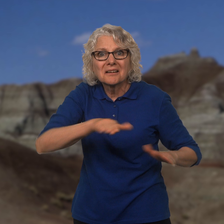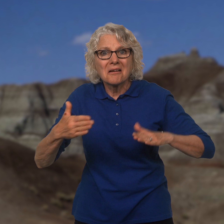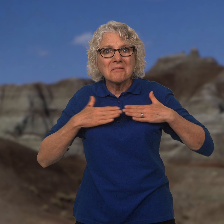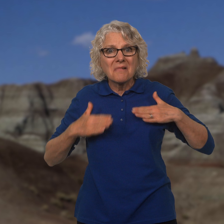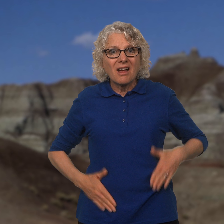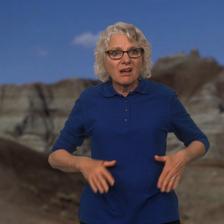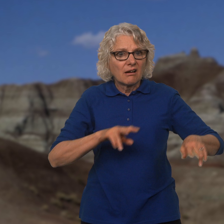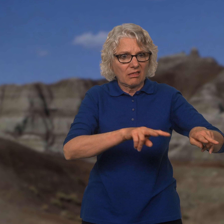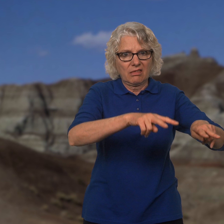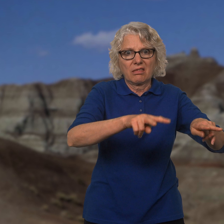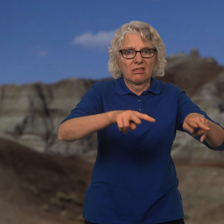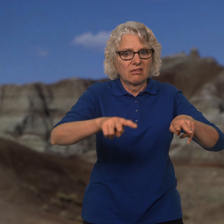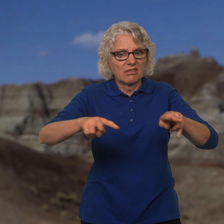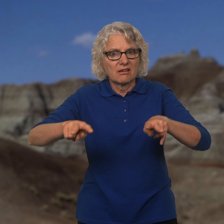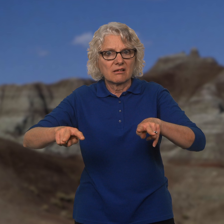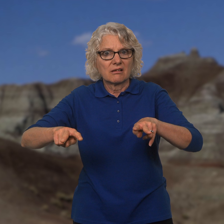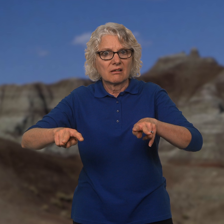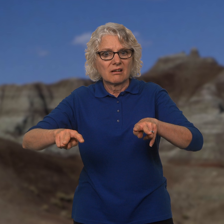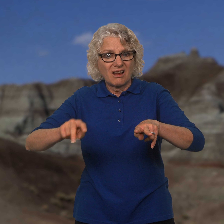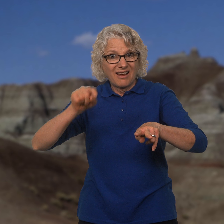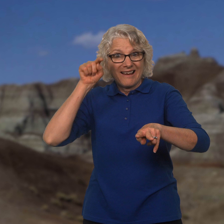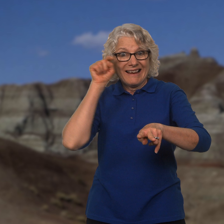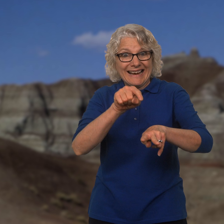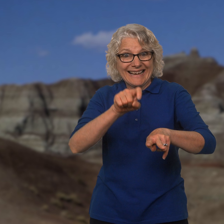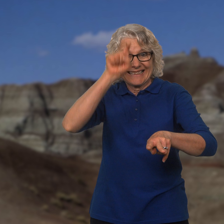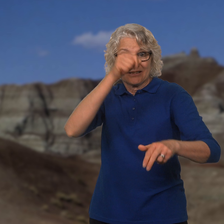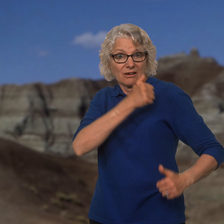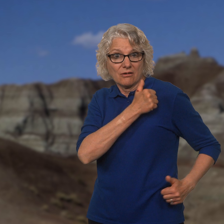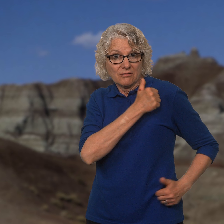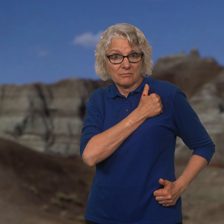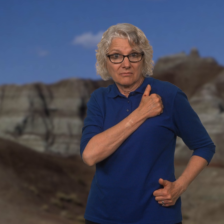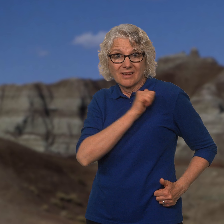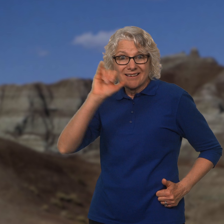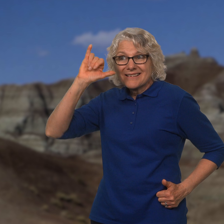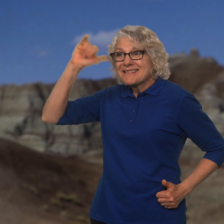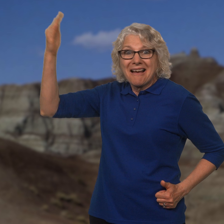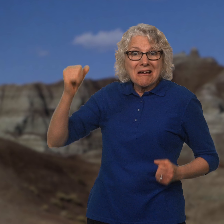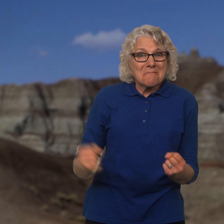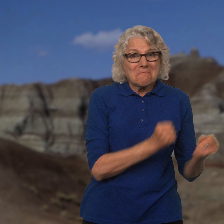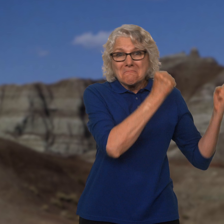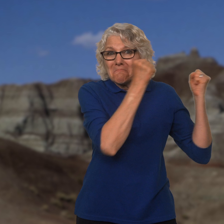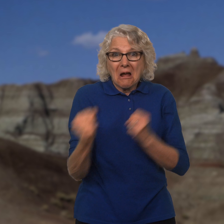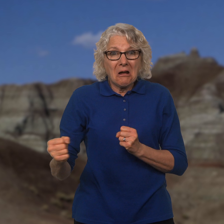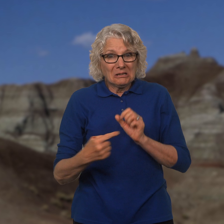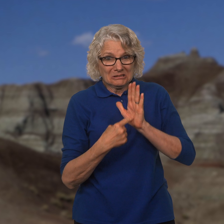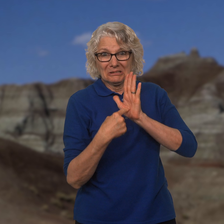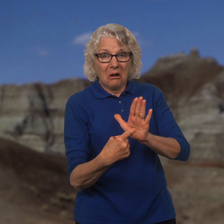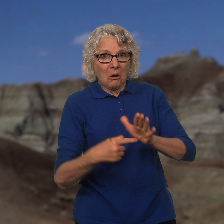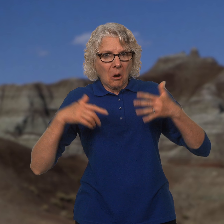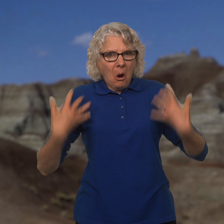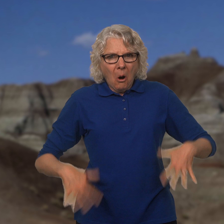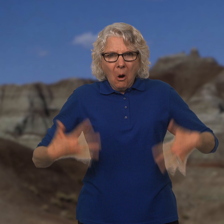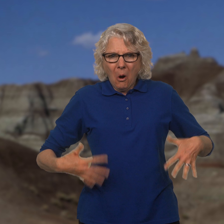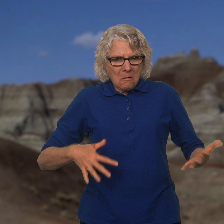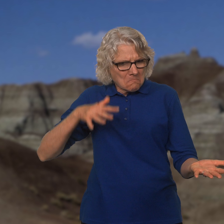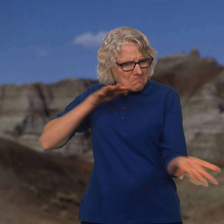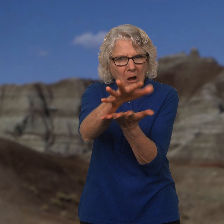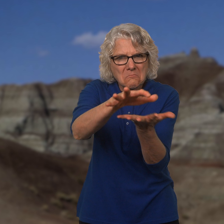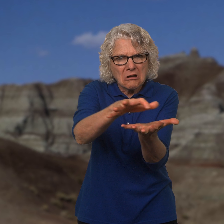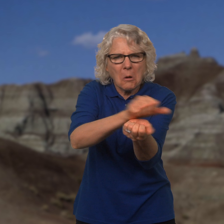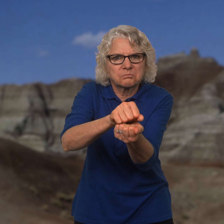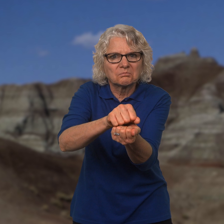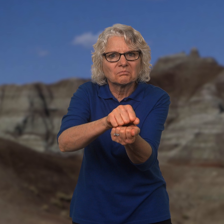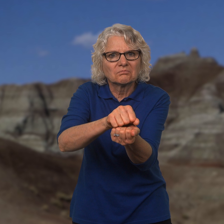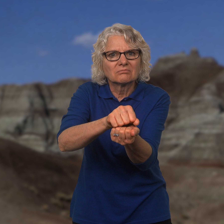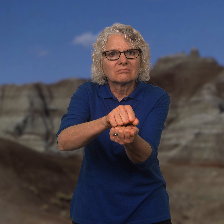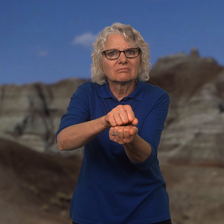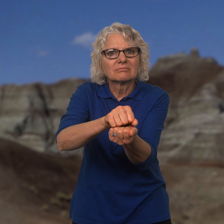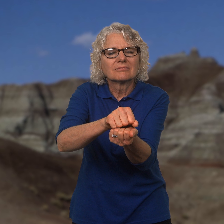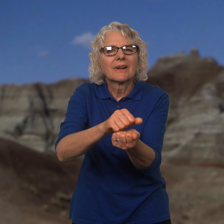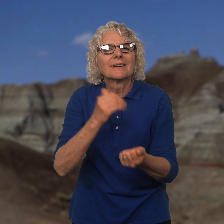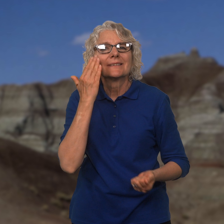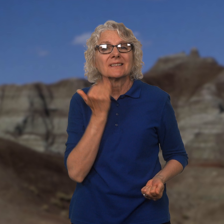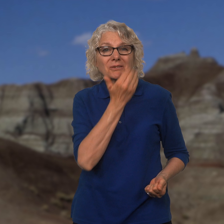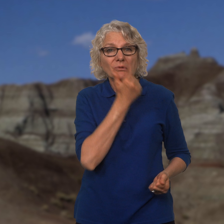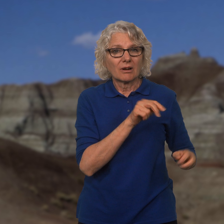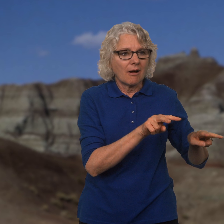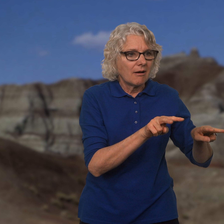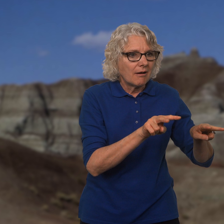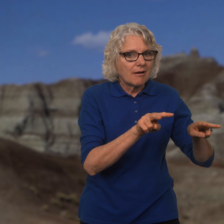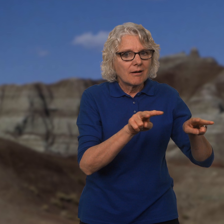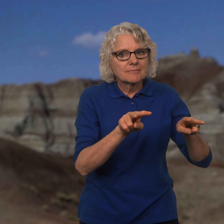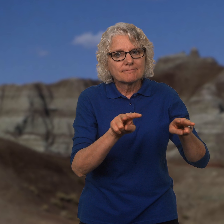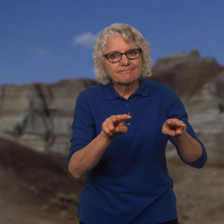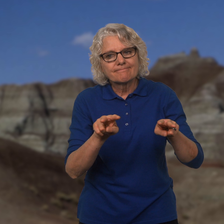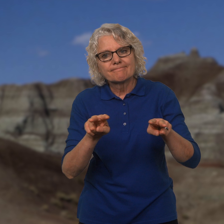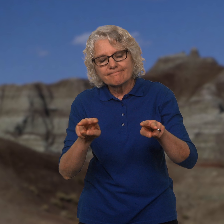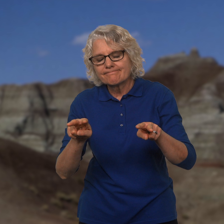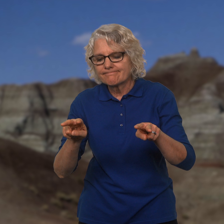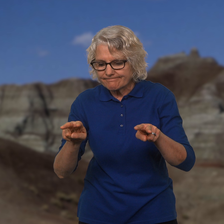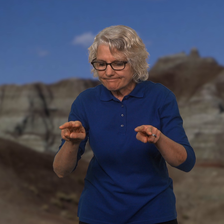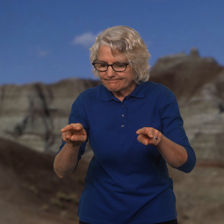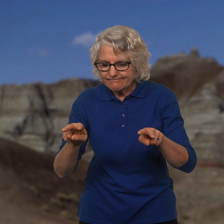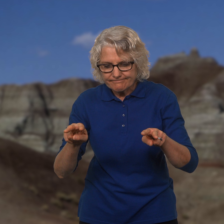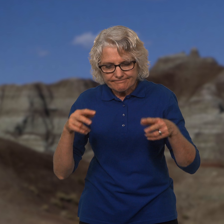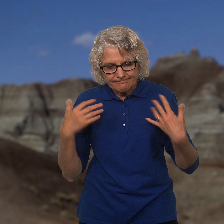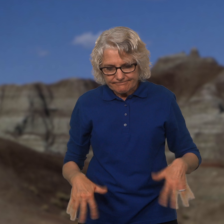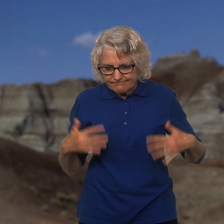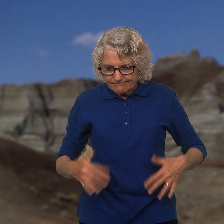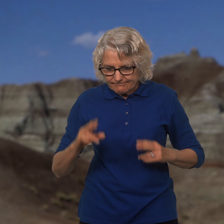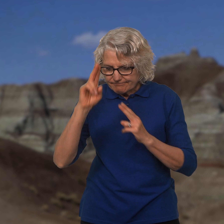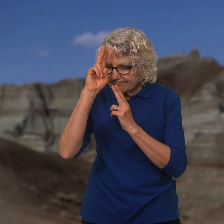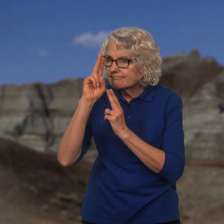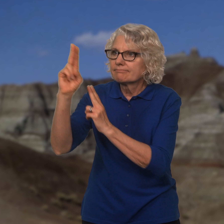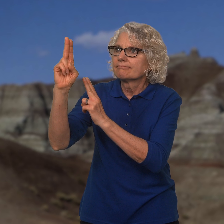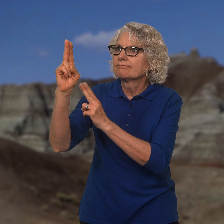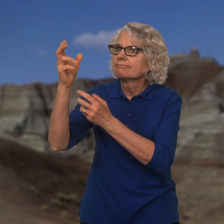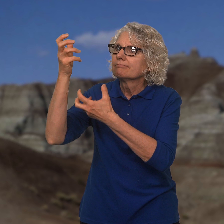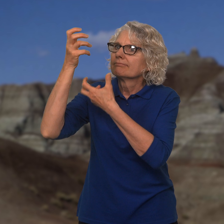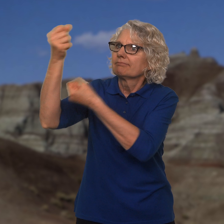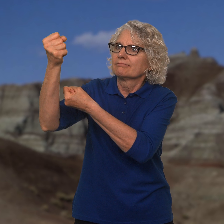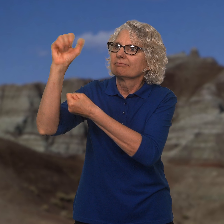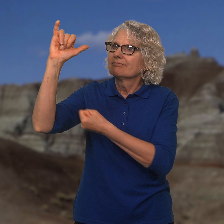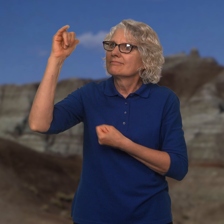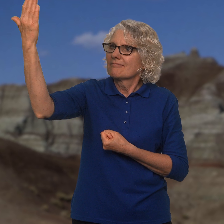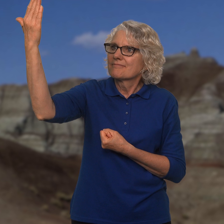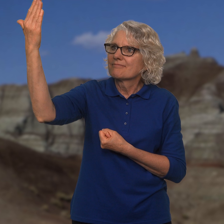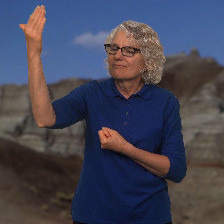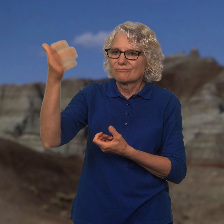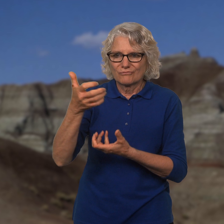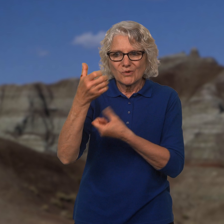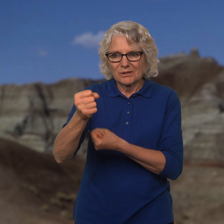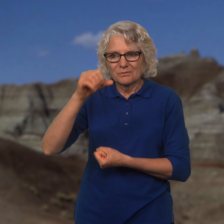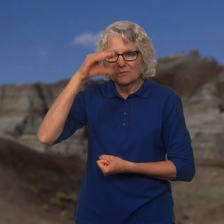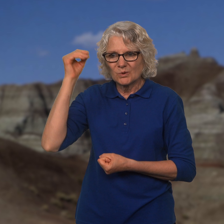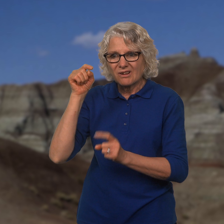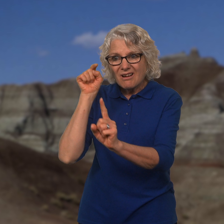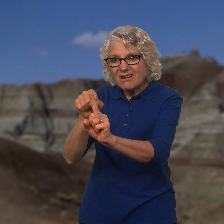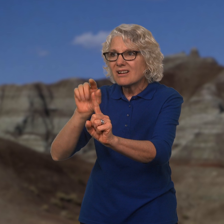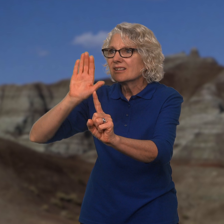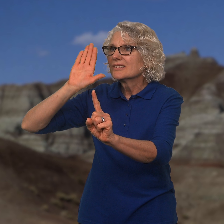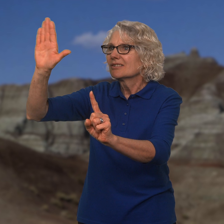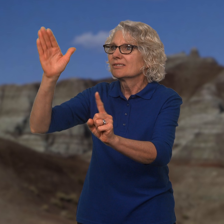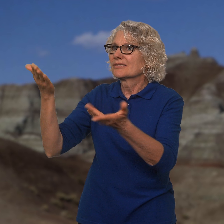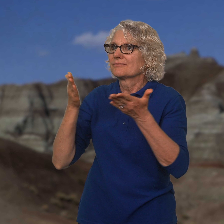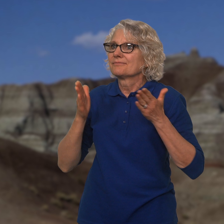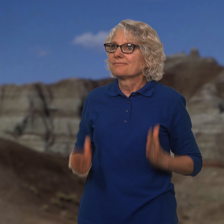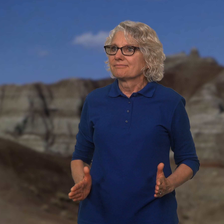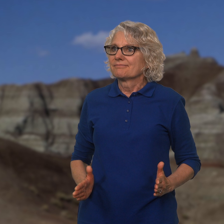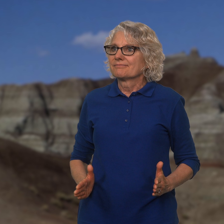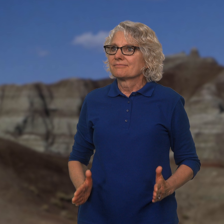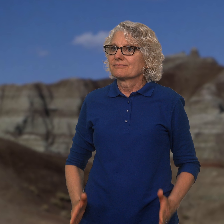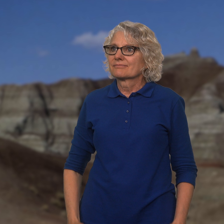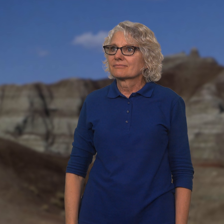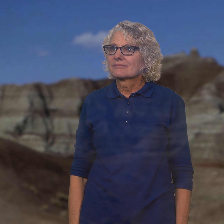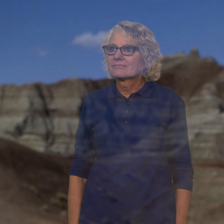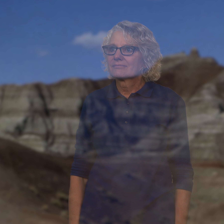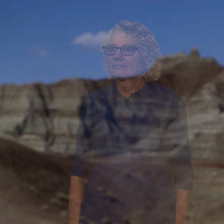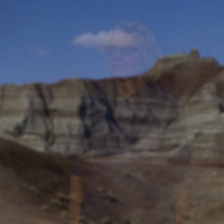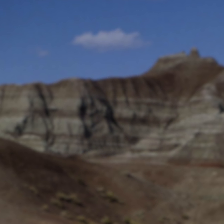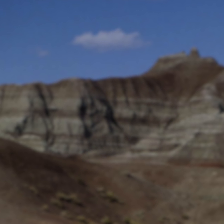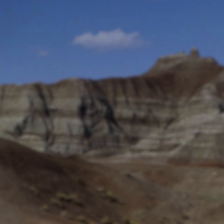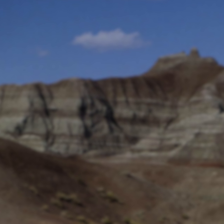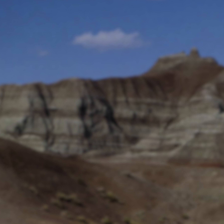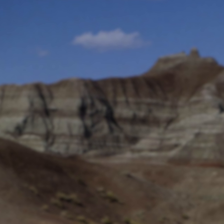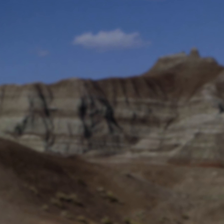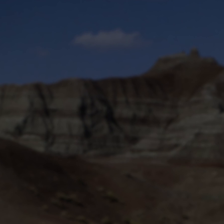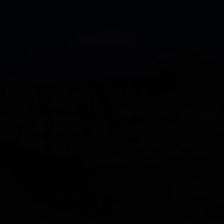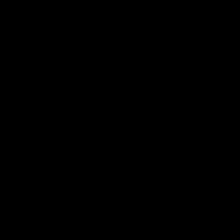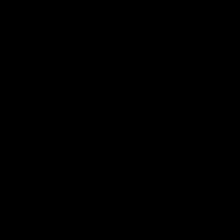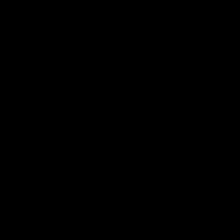When Israel saw the great power that the LORD had exercised over the Egyptians, the people feared the LORD and believed in Him and in His servant Moses.